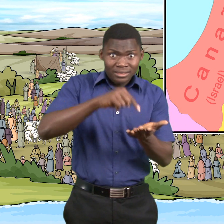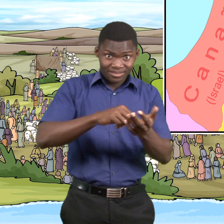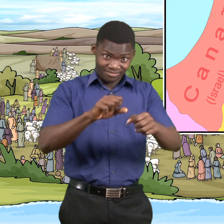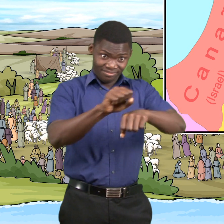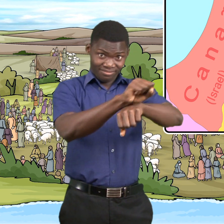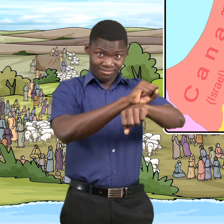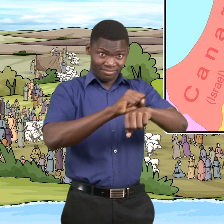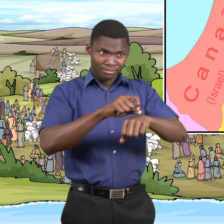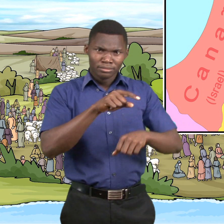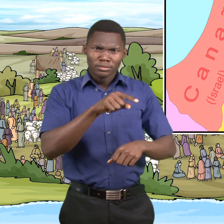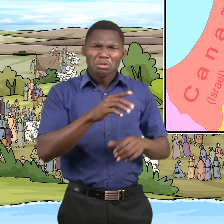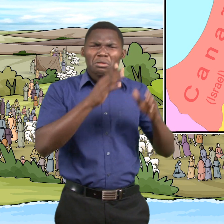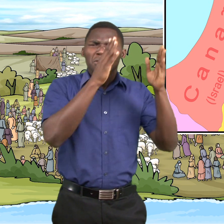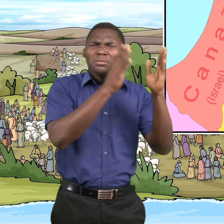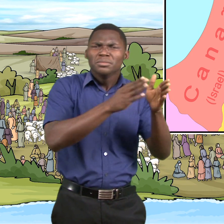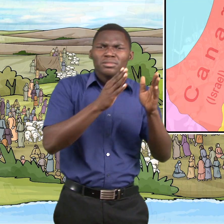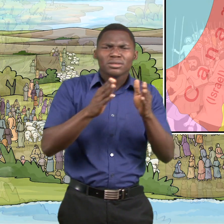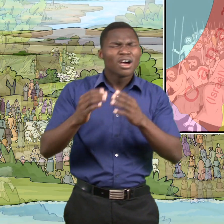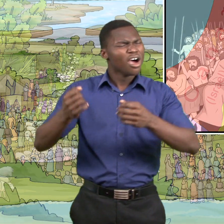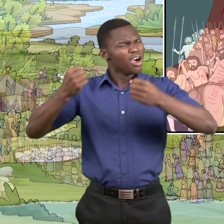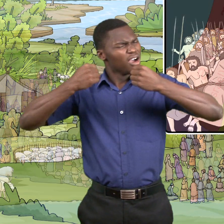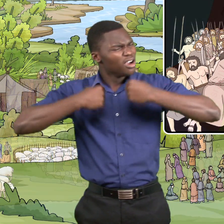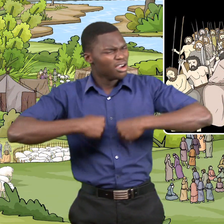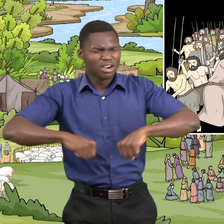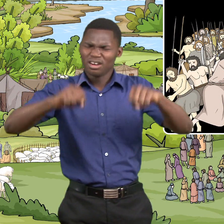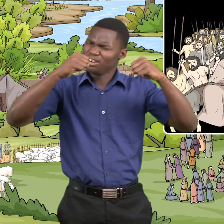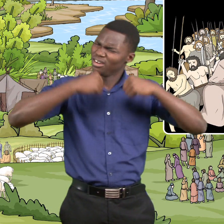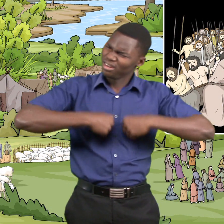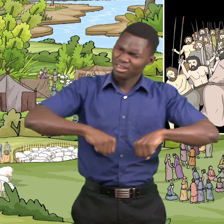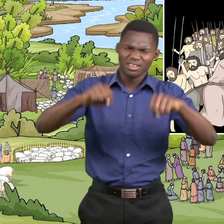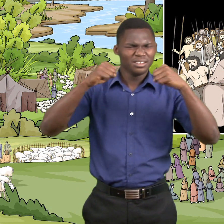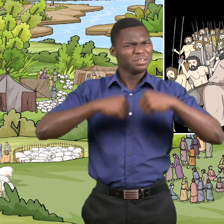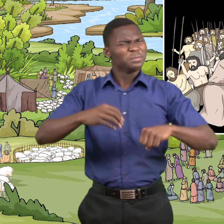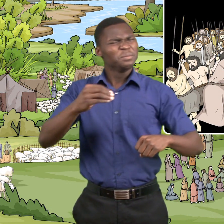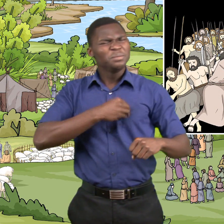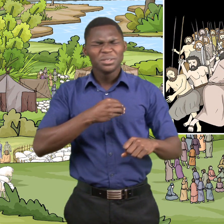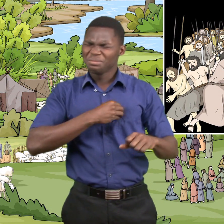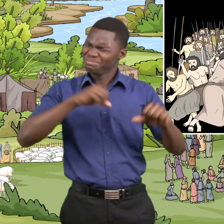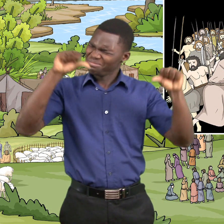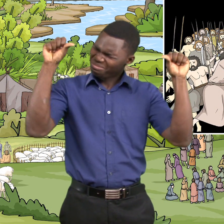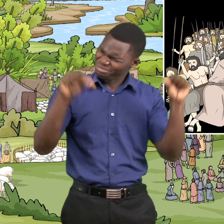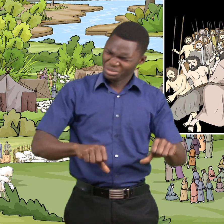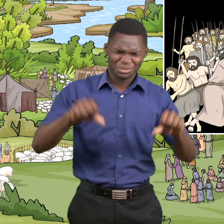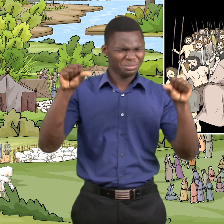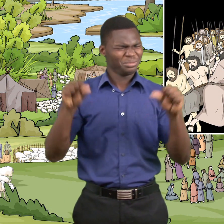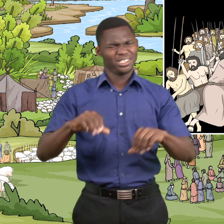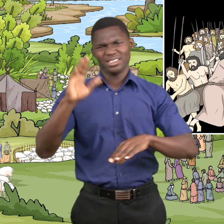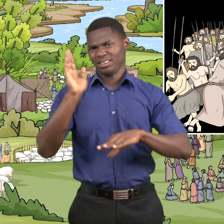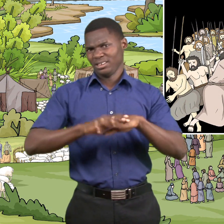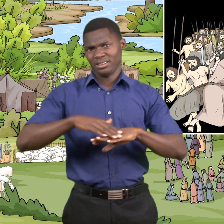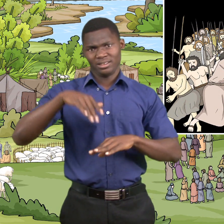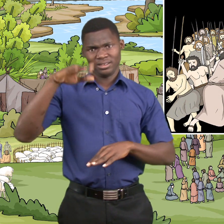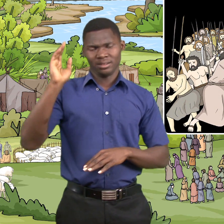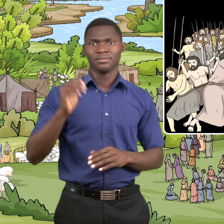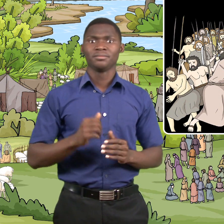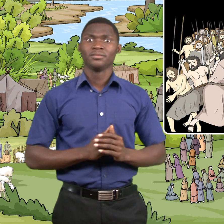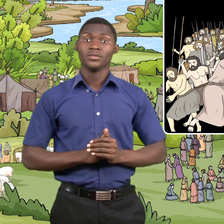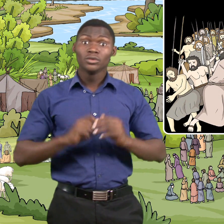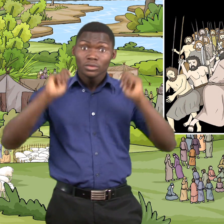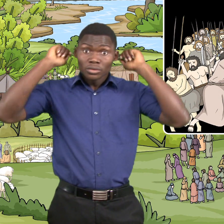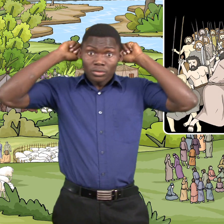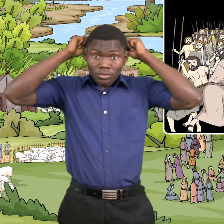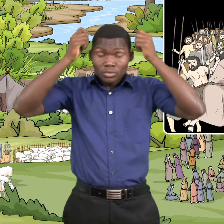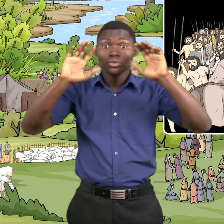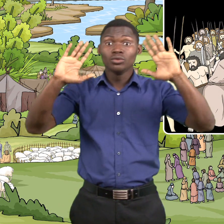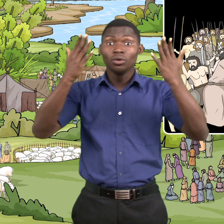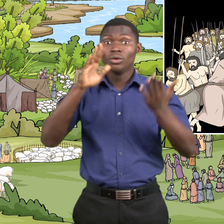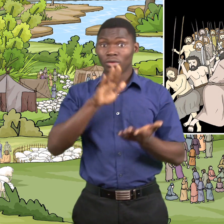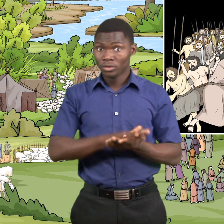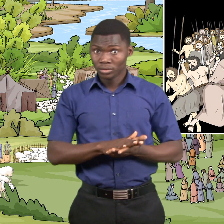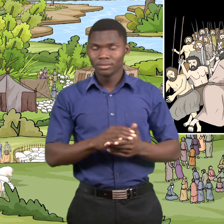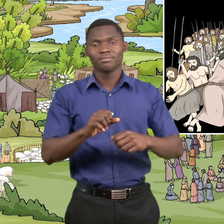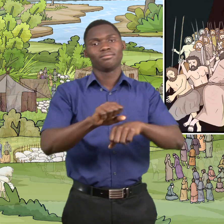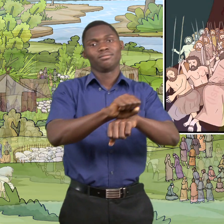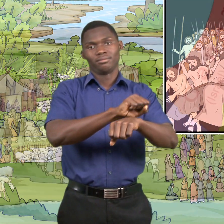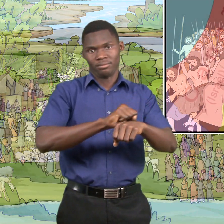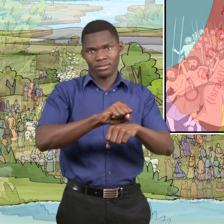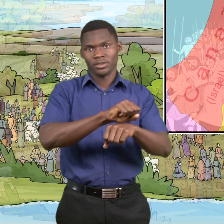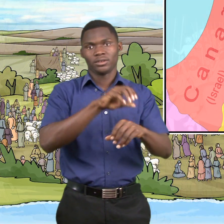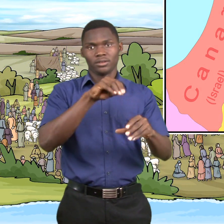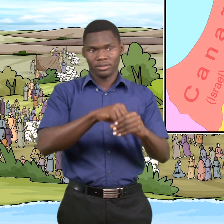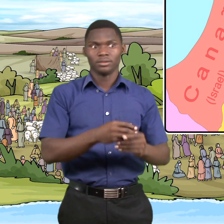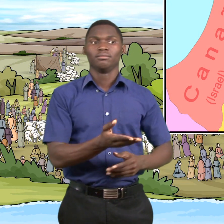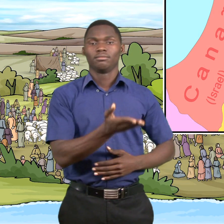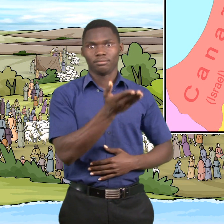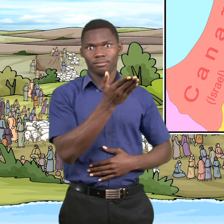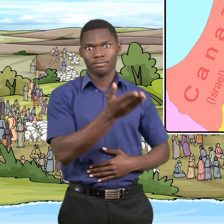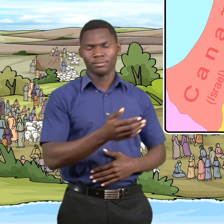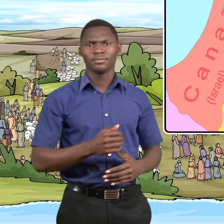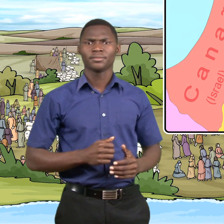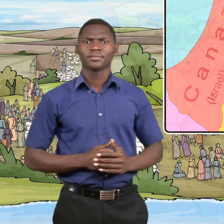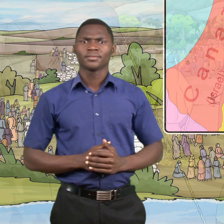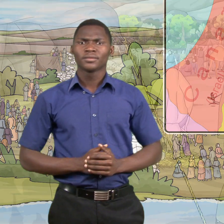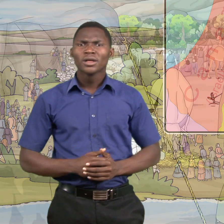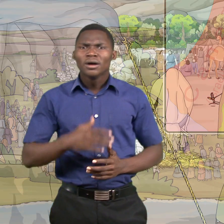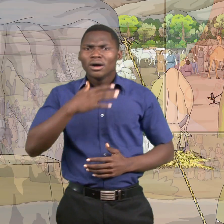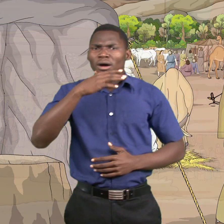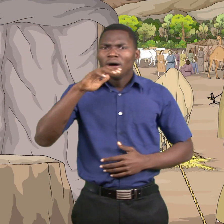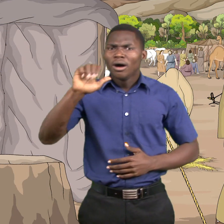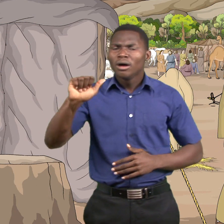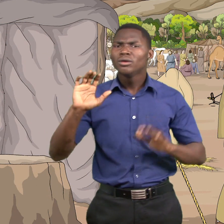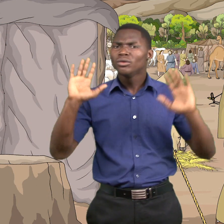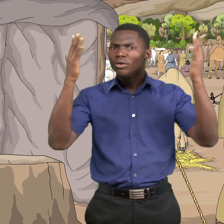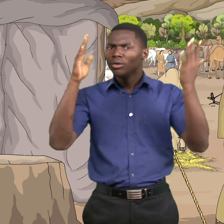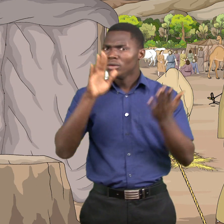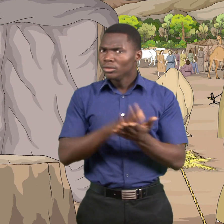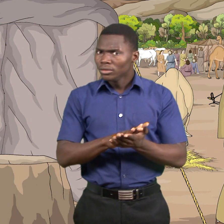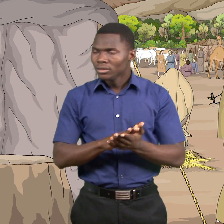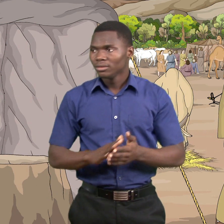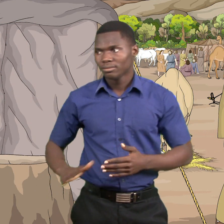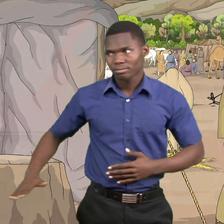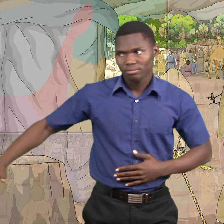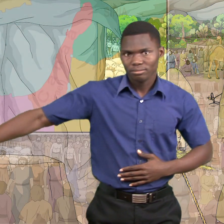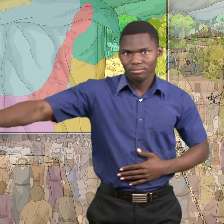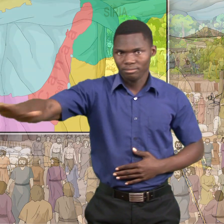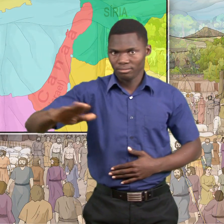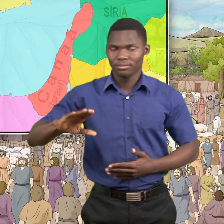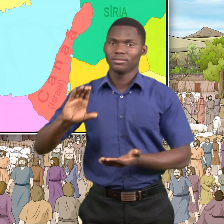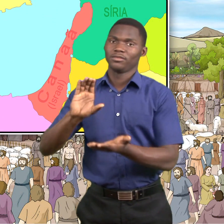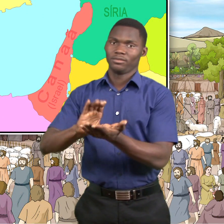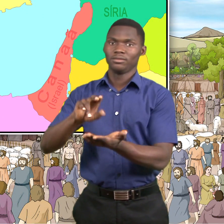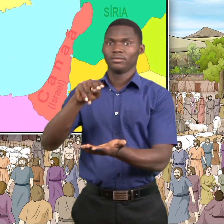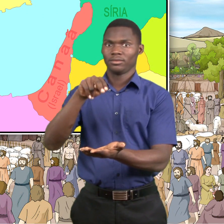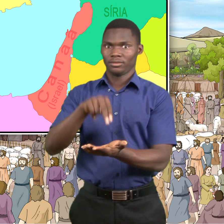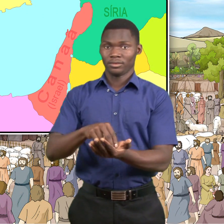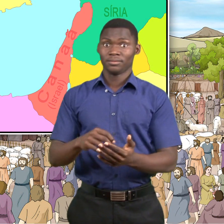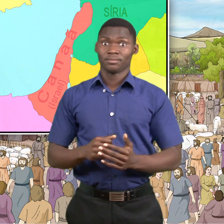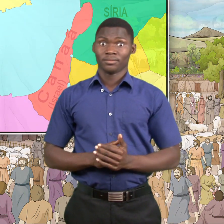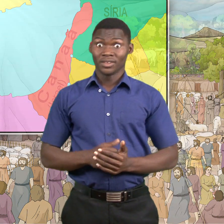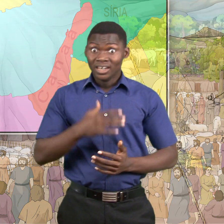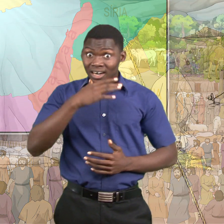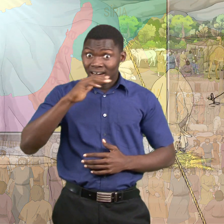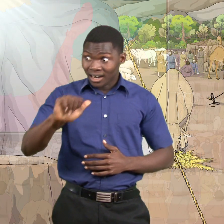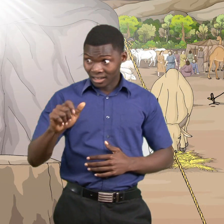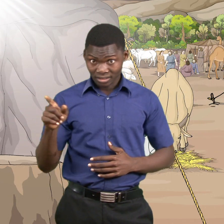But the men of Sodom were wicked, sinning greatly against the LORD.